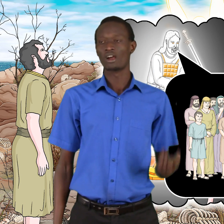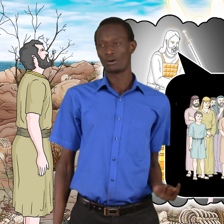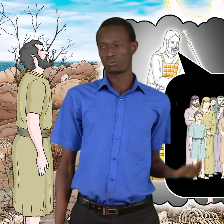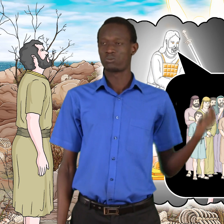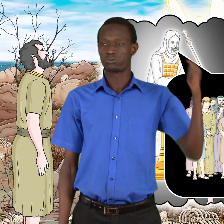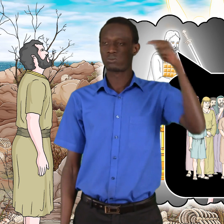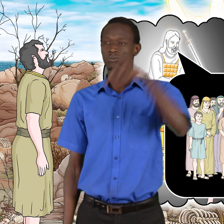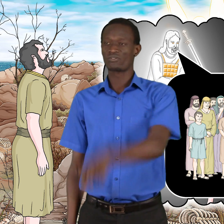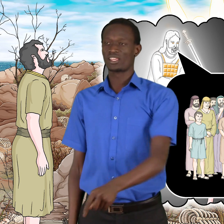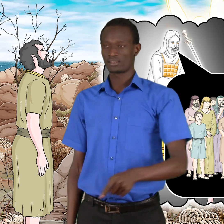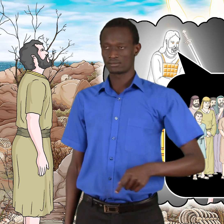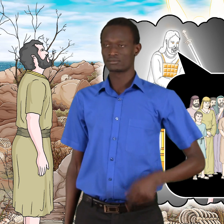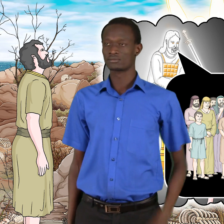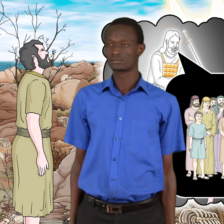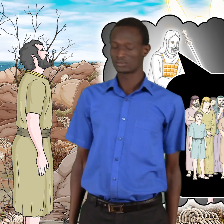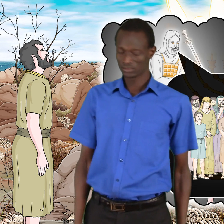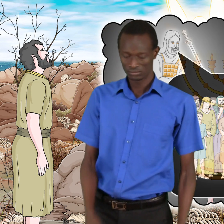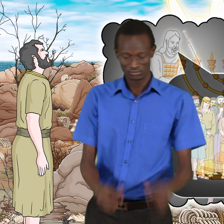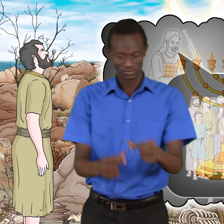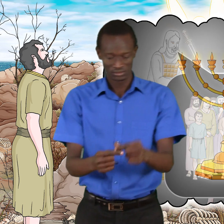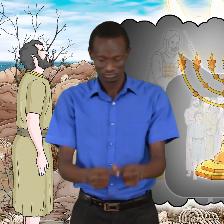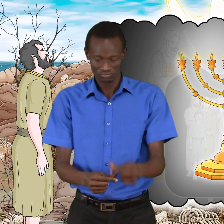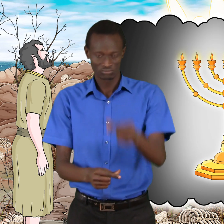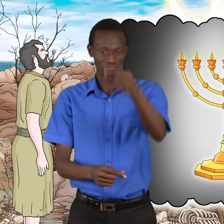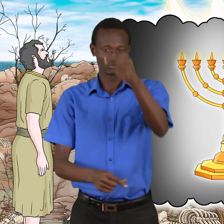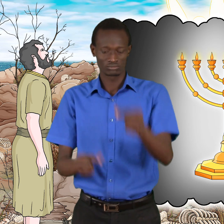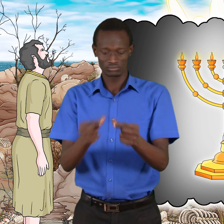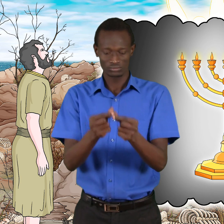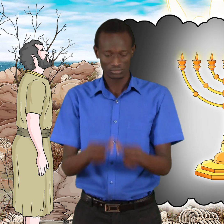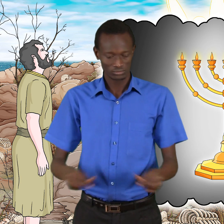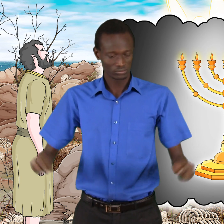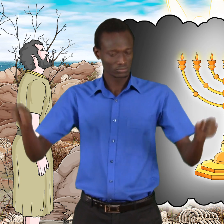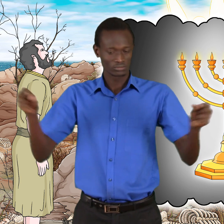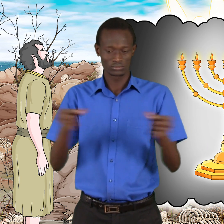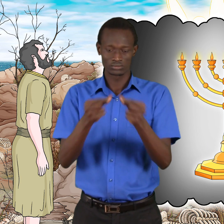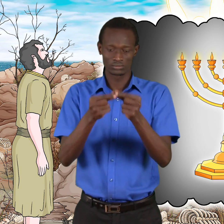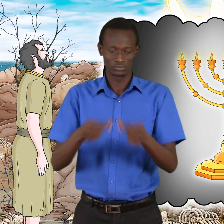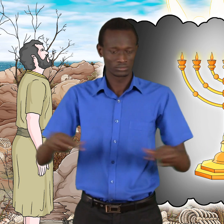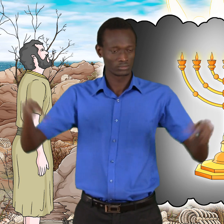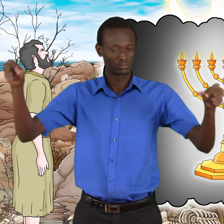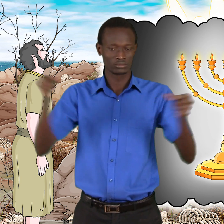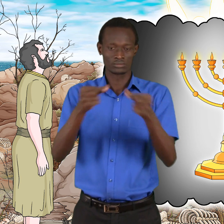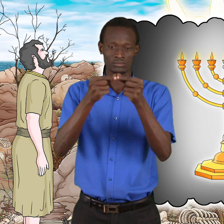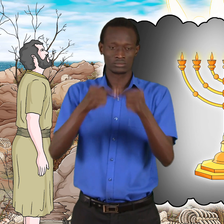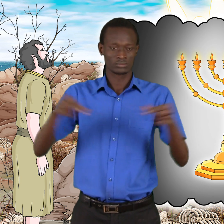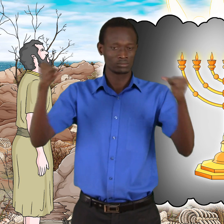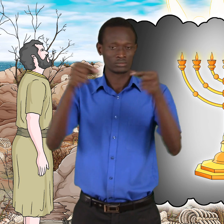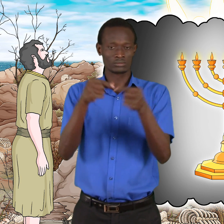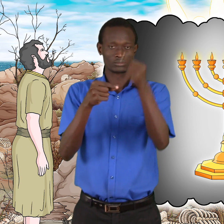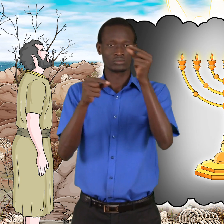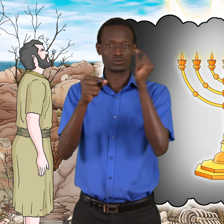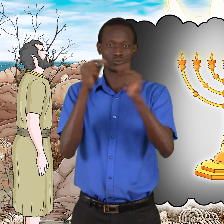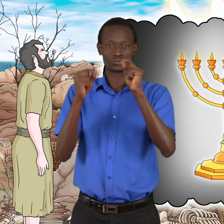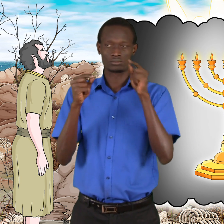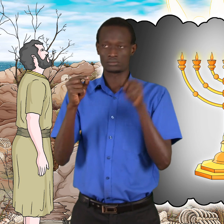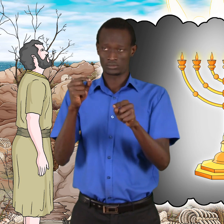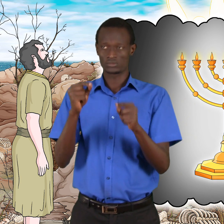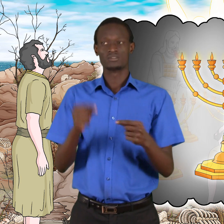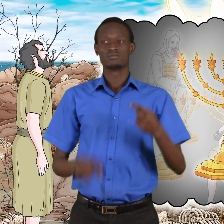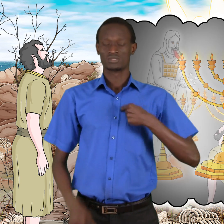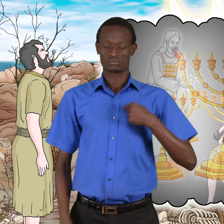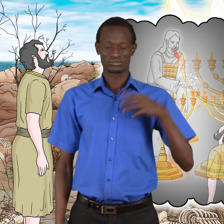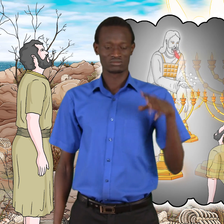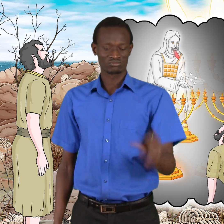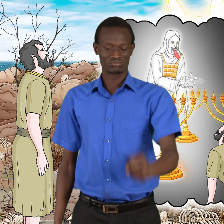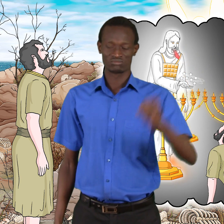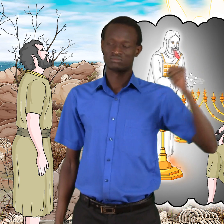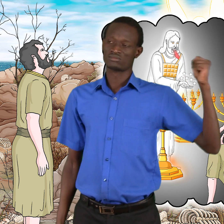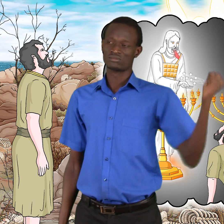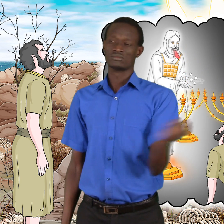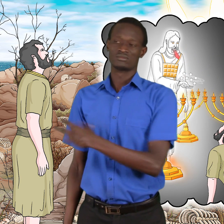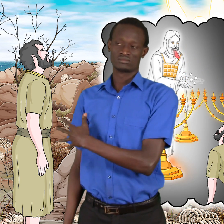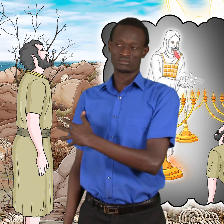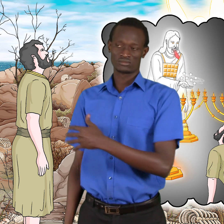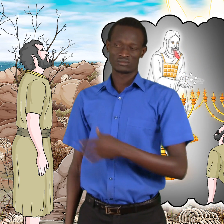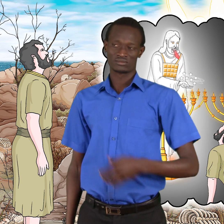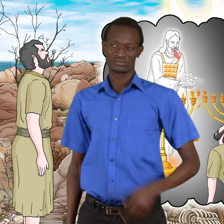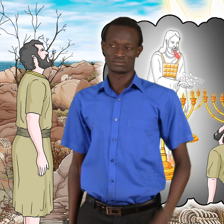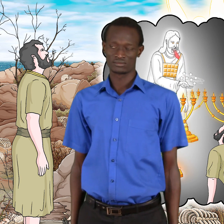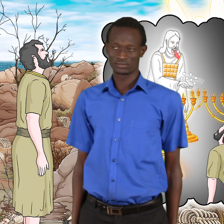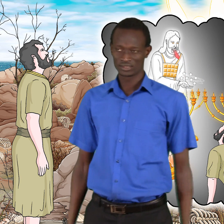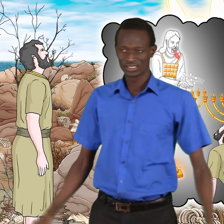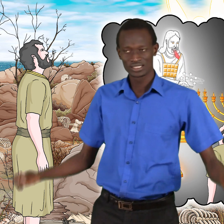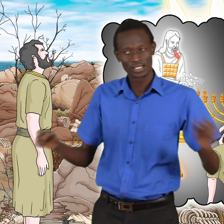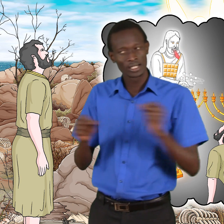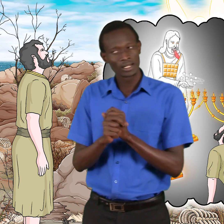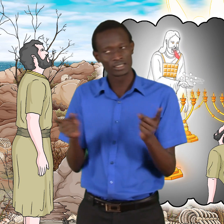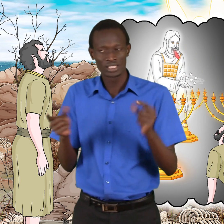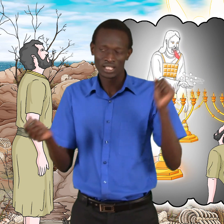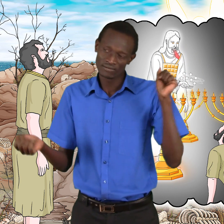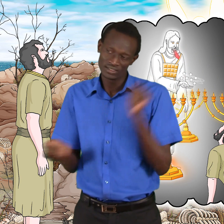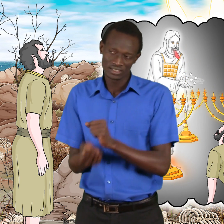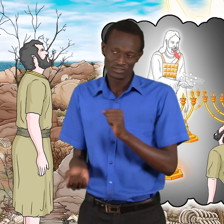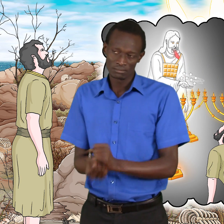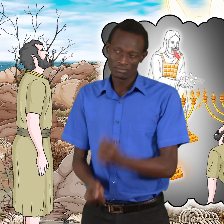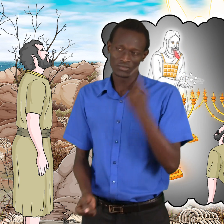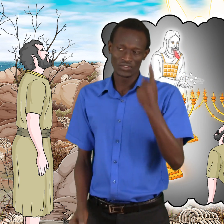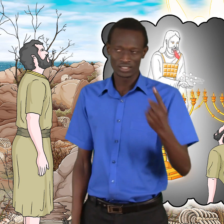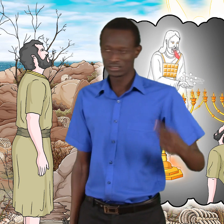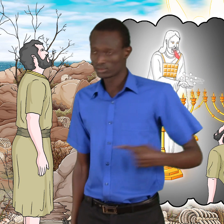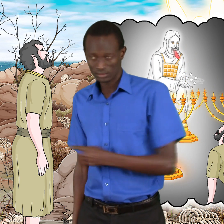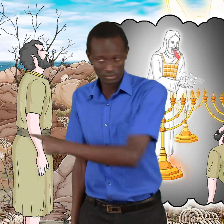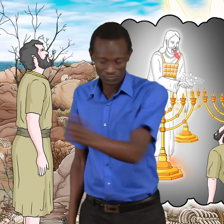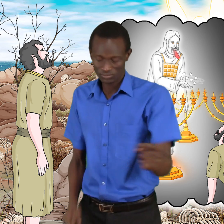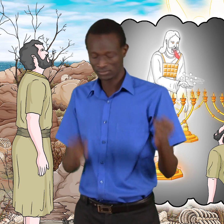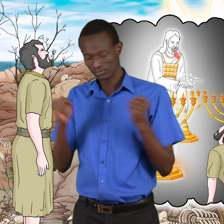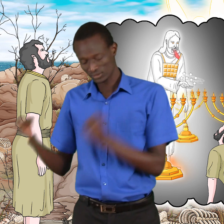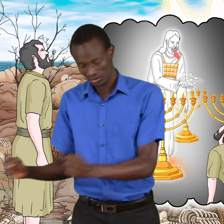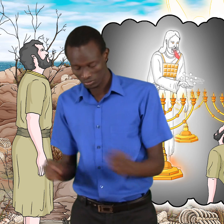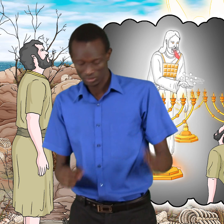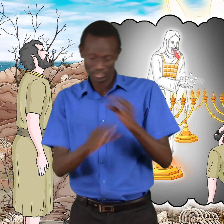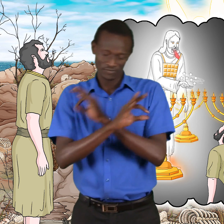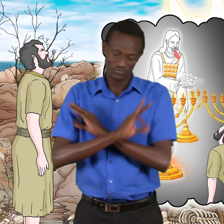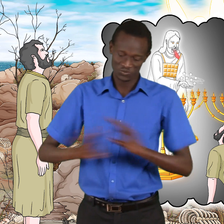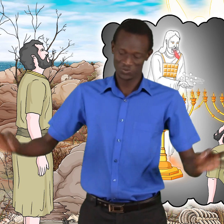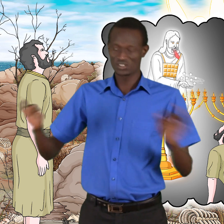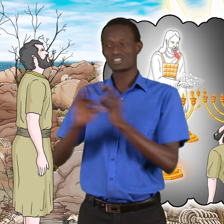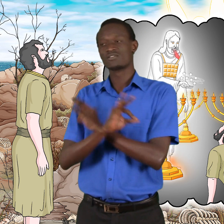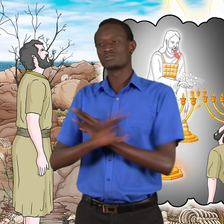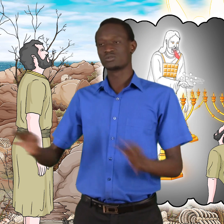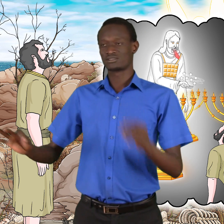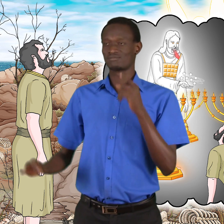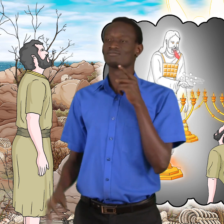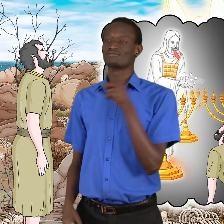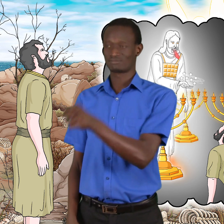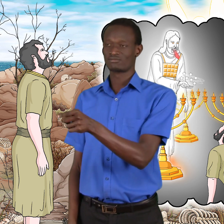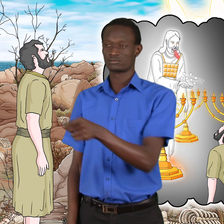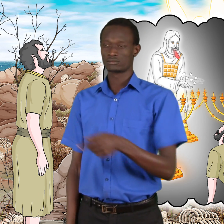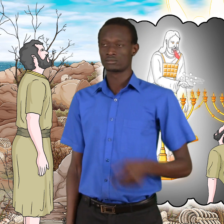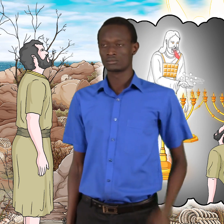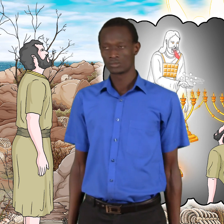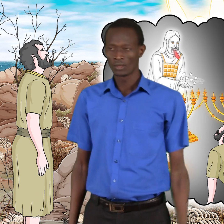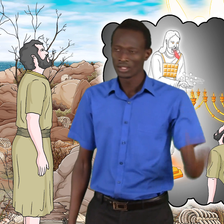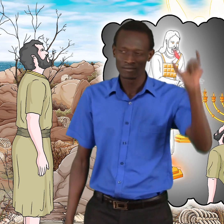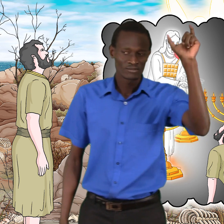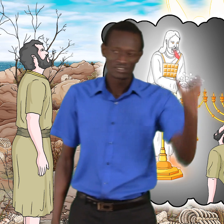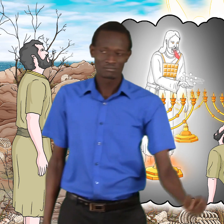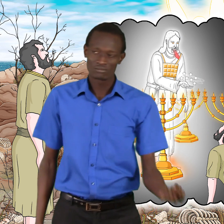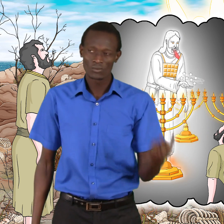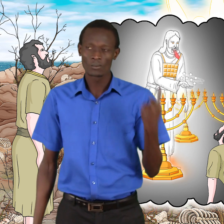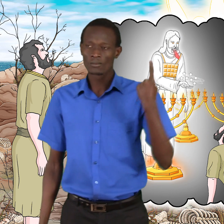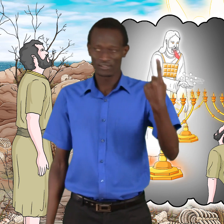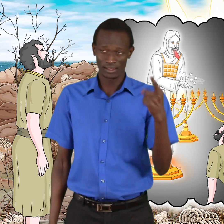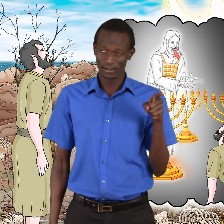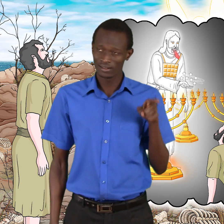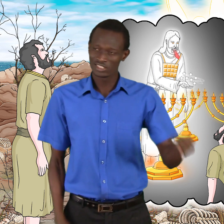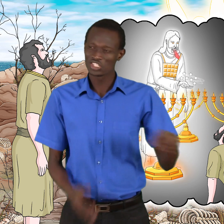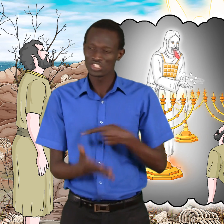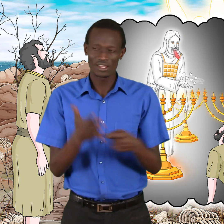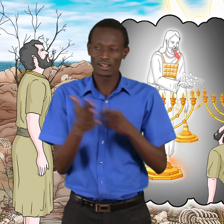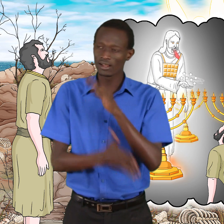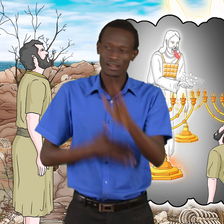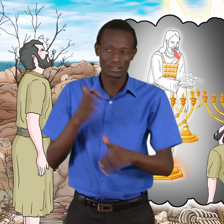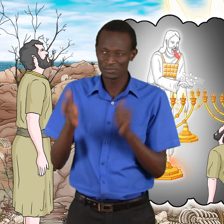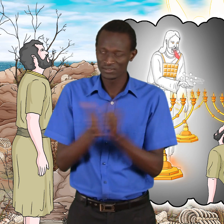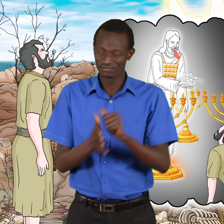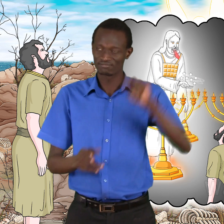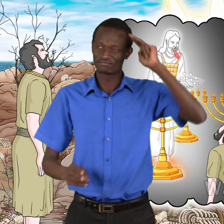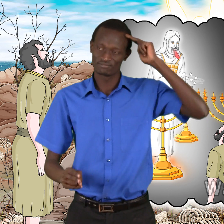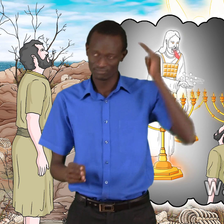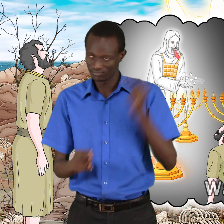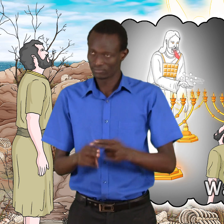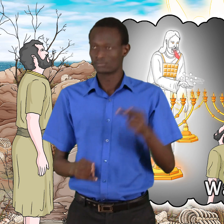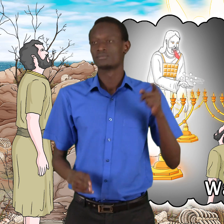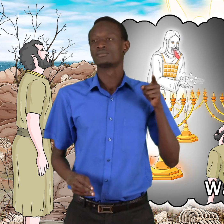But if you do not repent, I will come to you and remove your lampstand from its place.